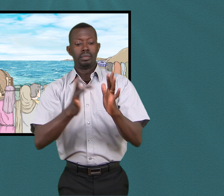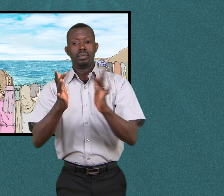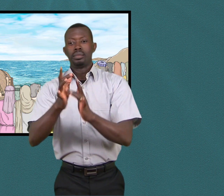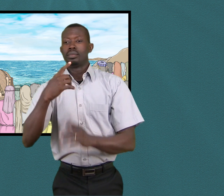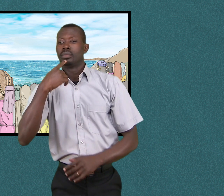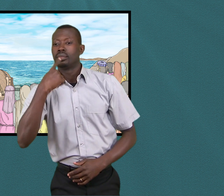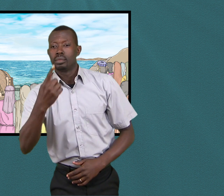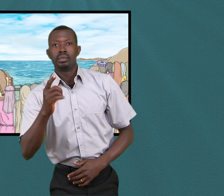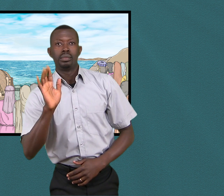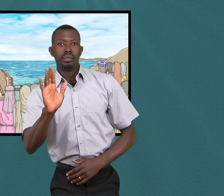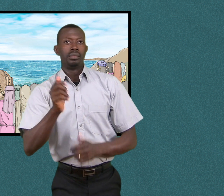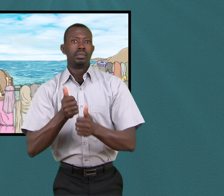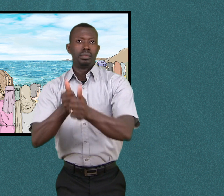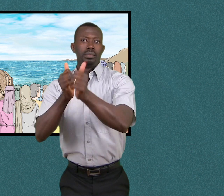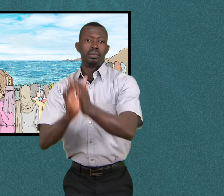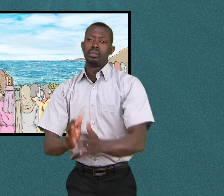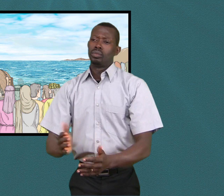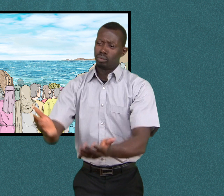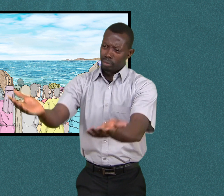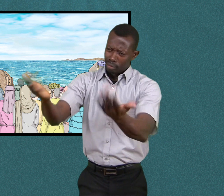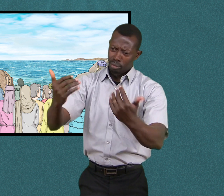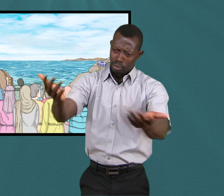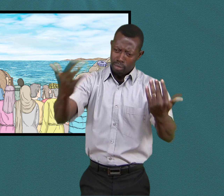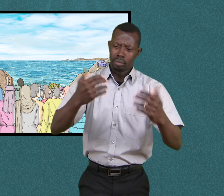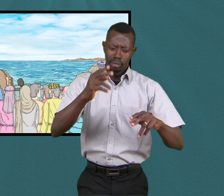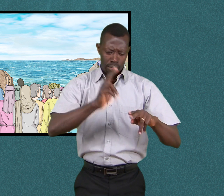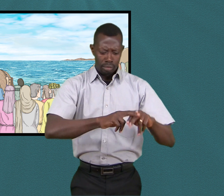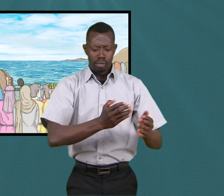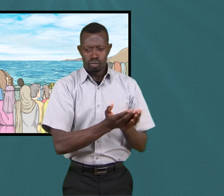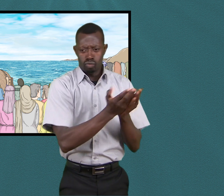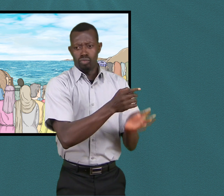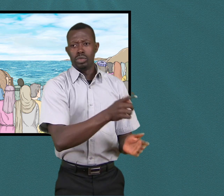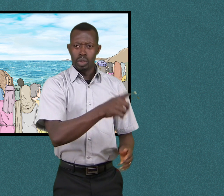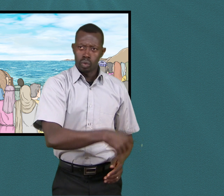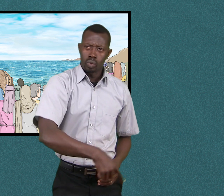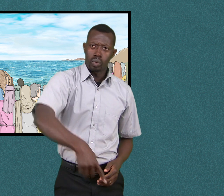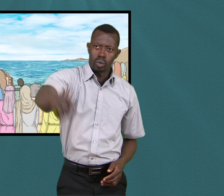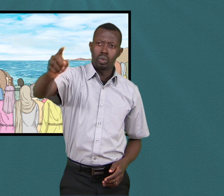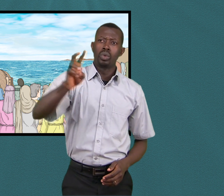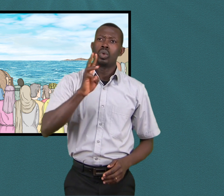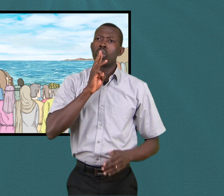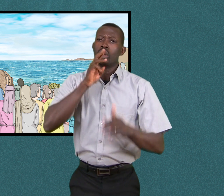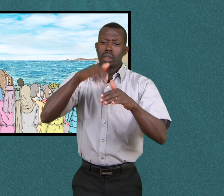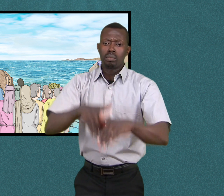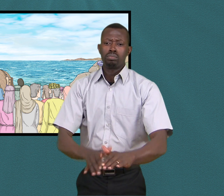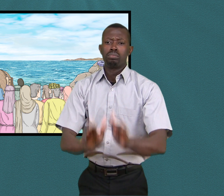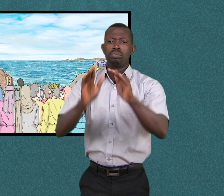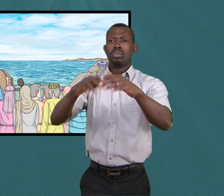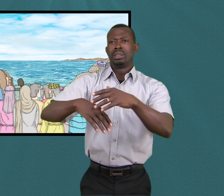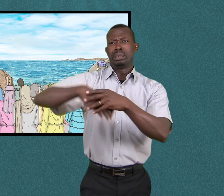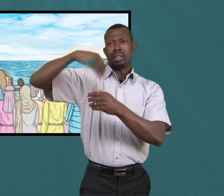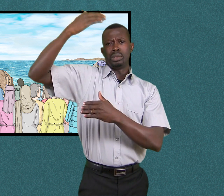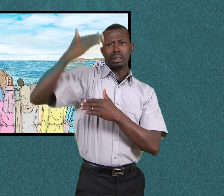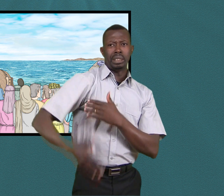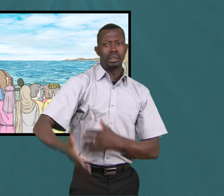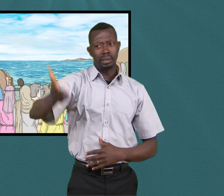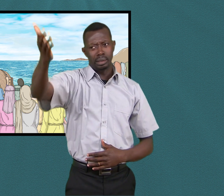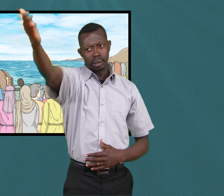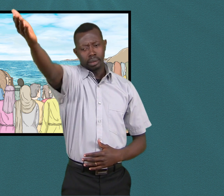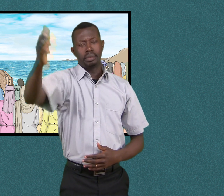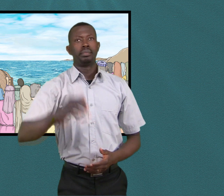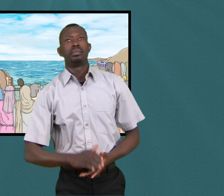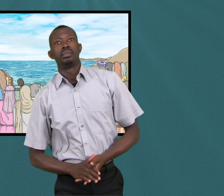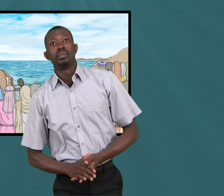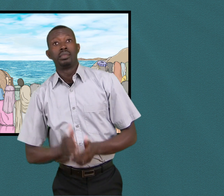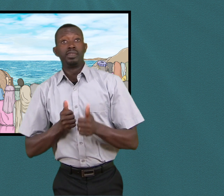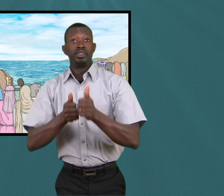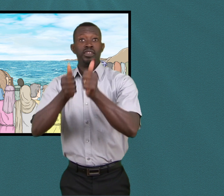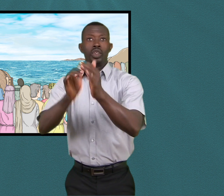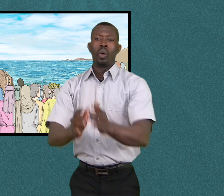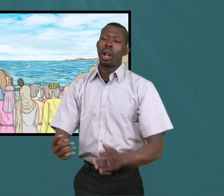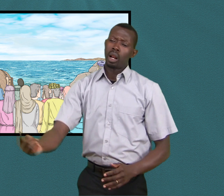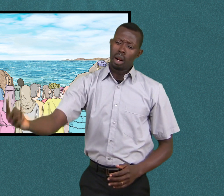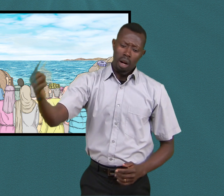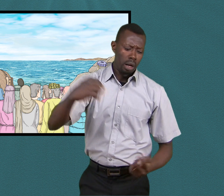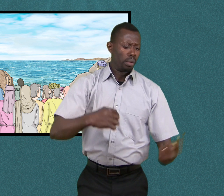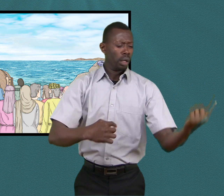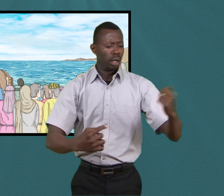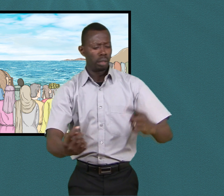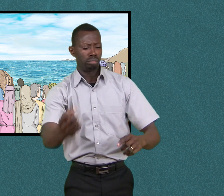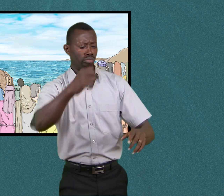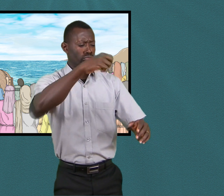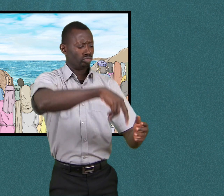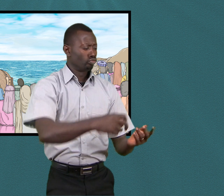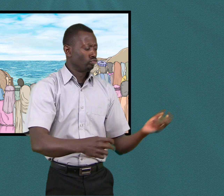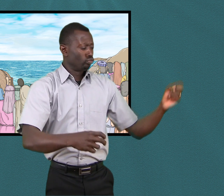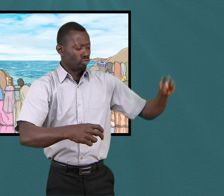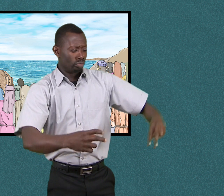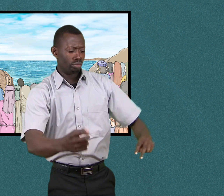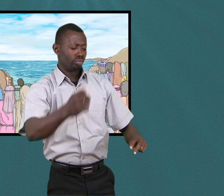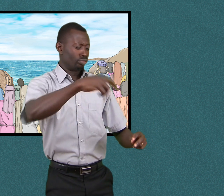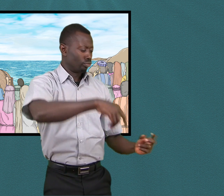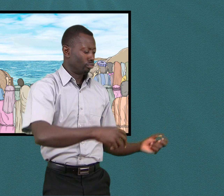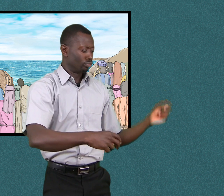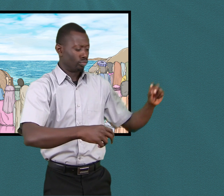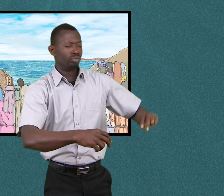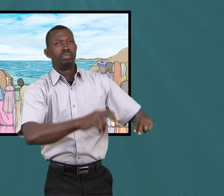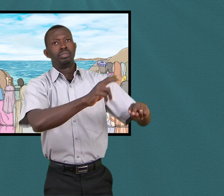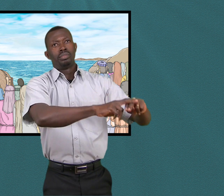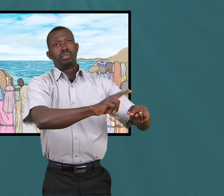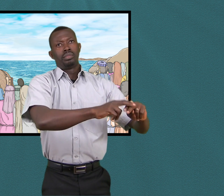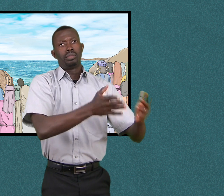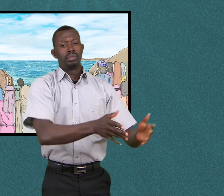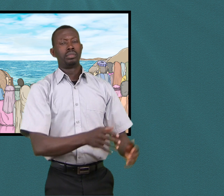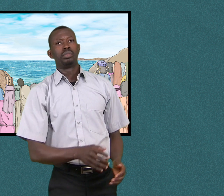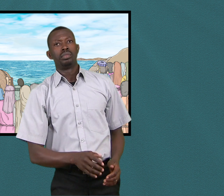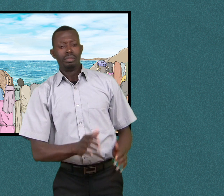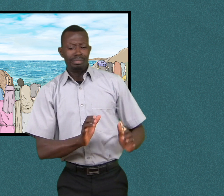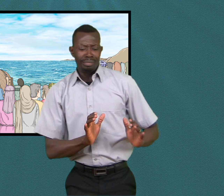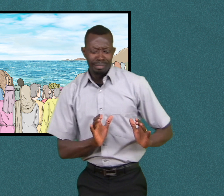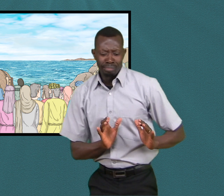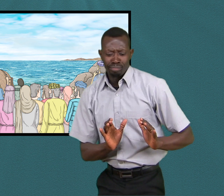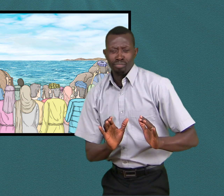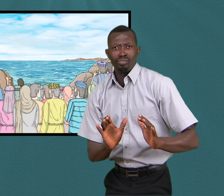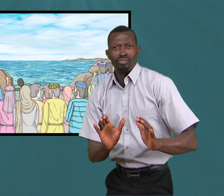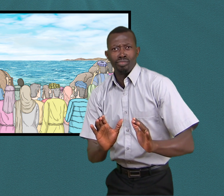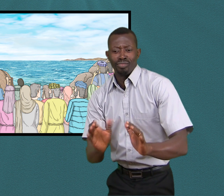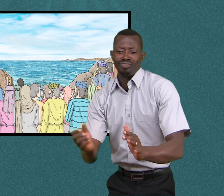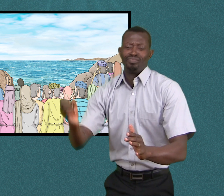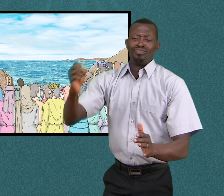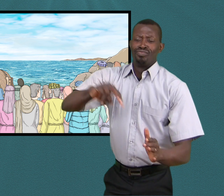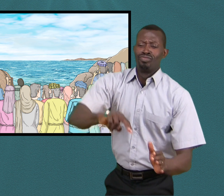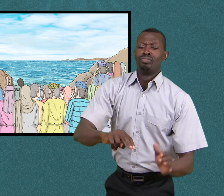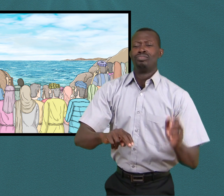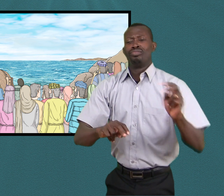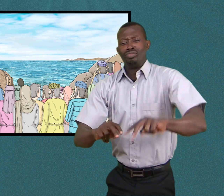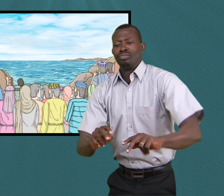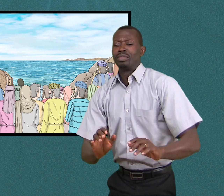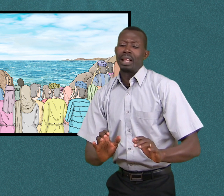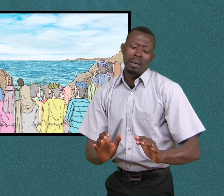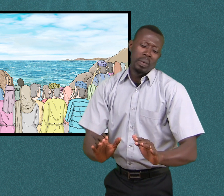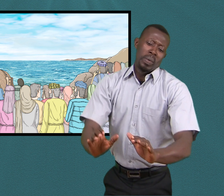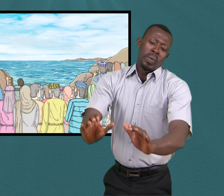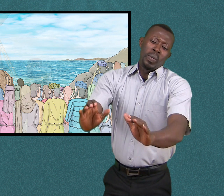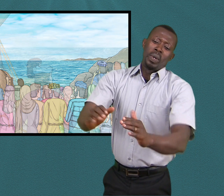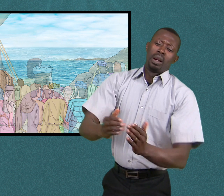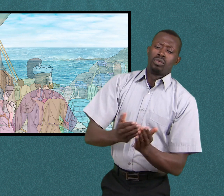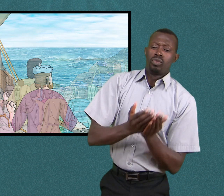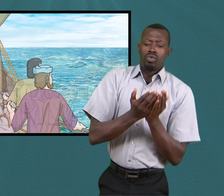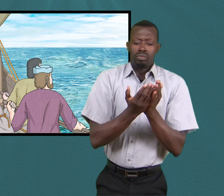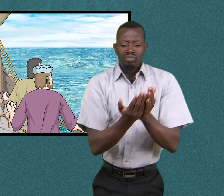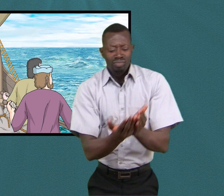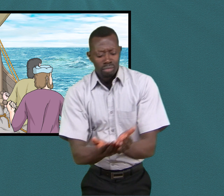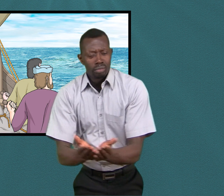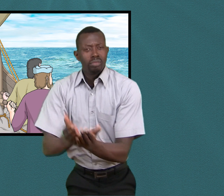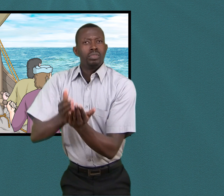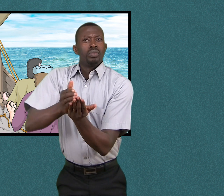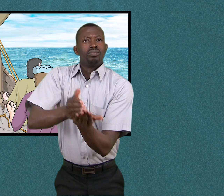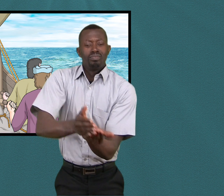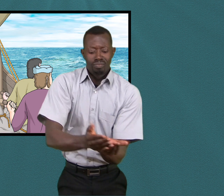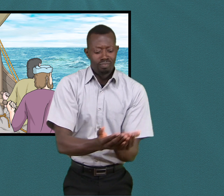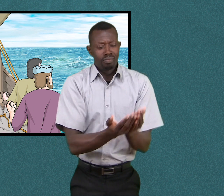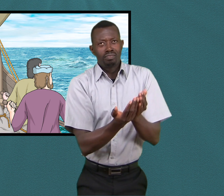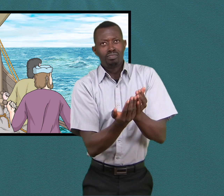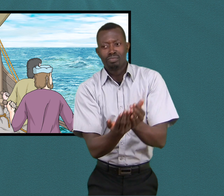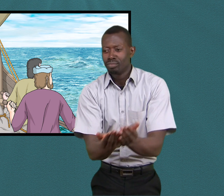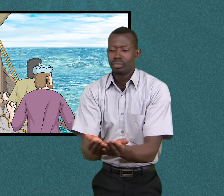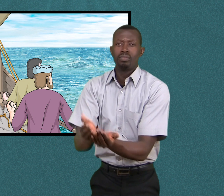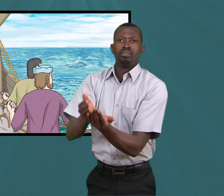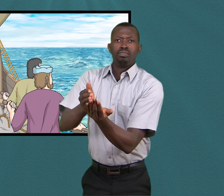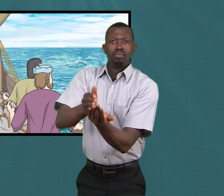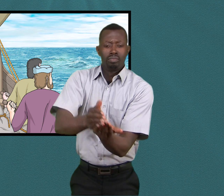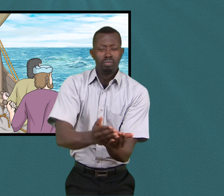After they had dismissed the crowd, they took Jesus with them, since He was already in the boat.